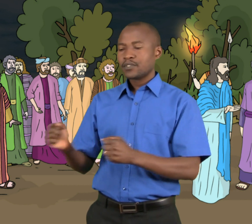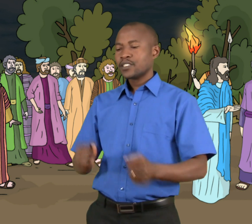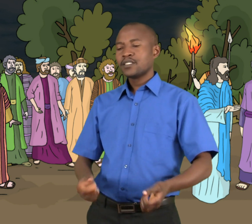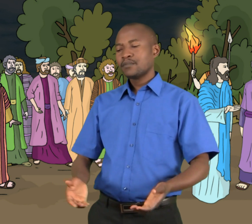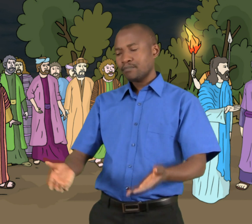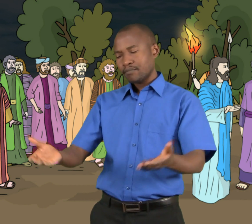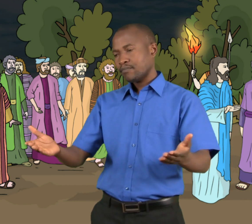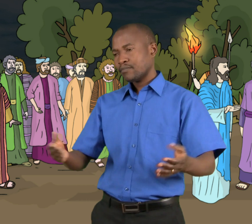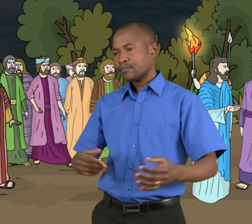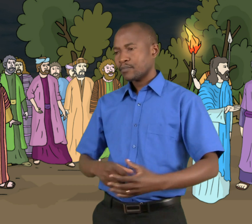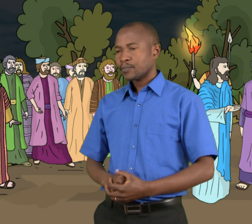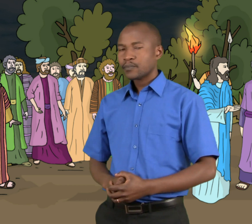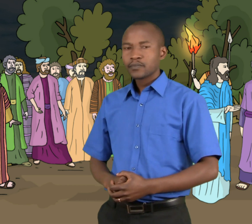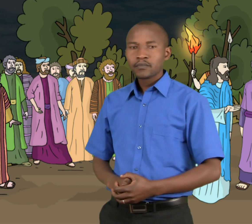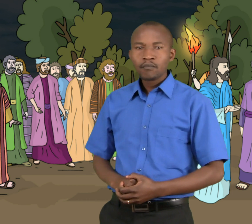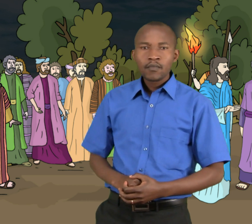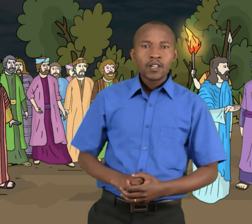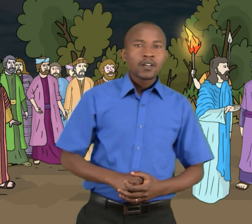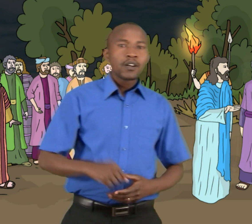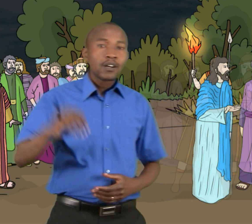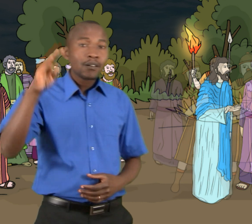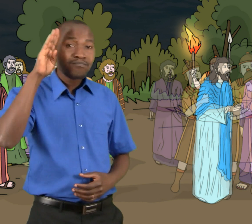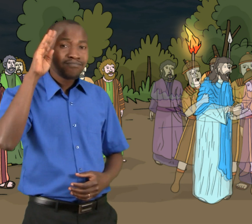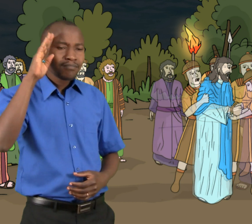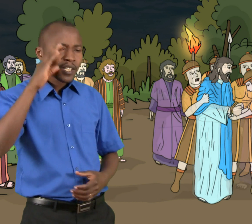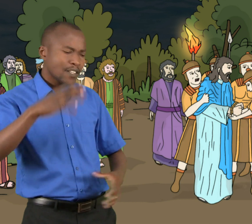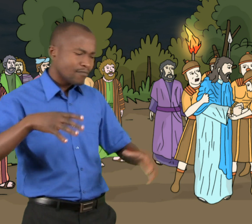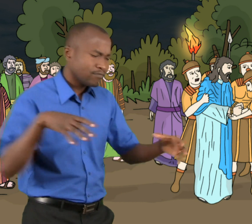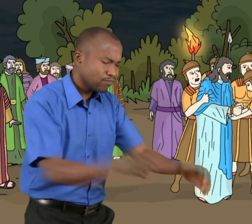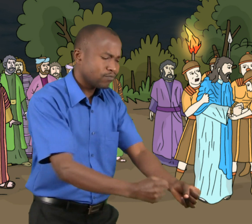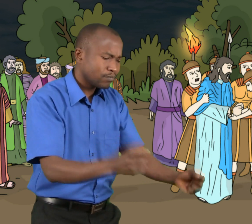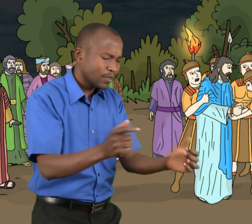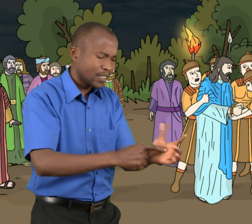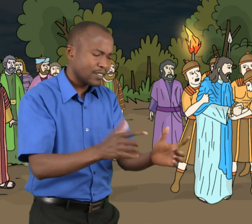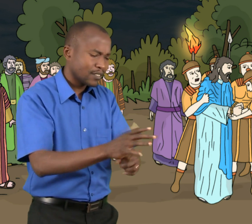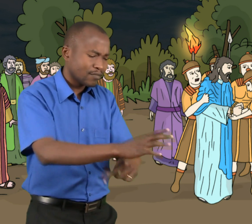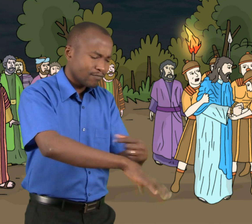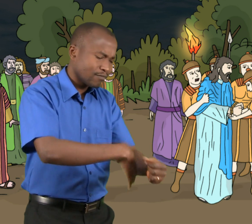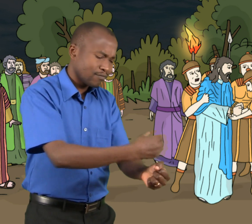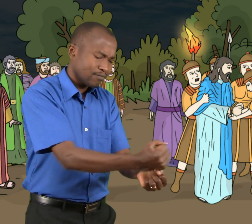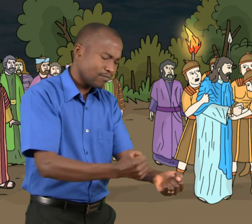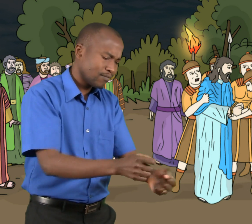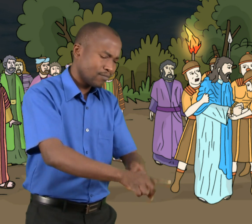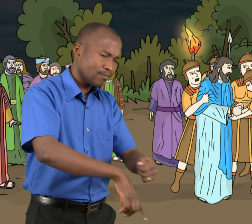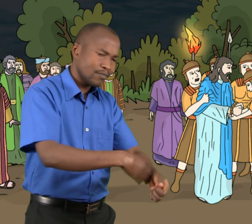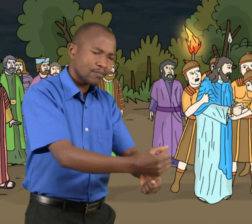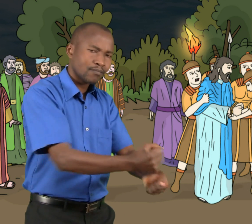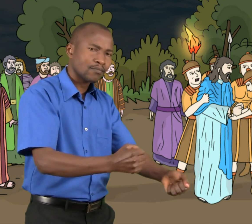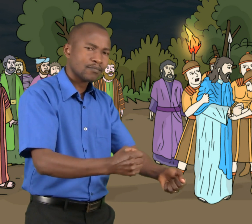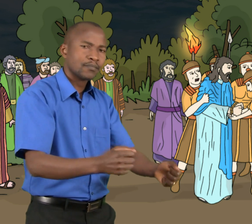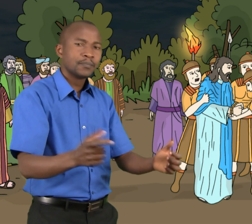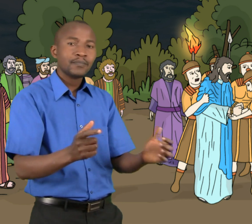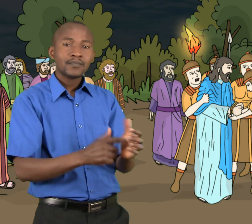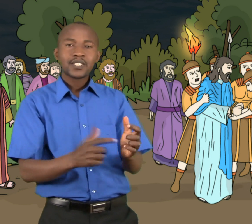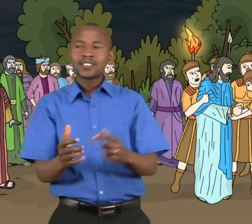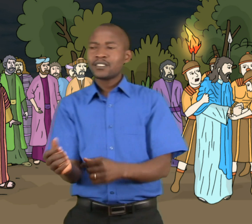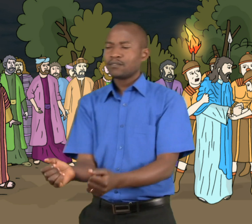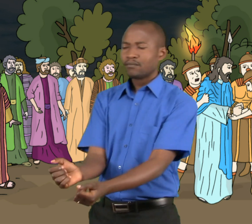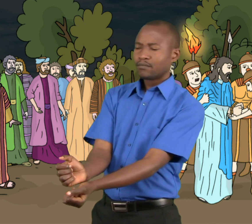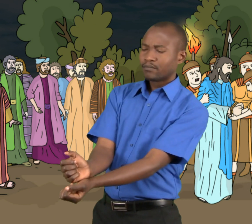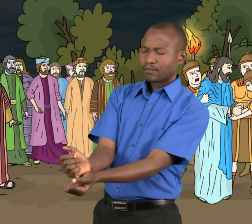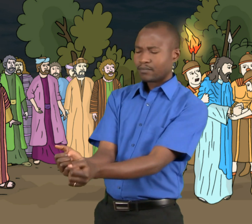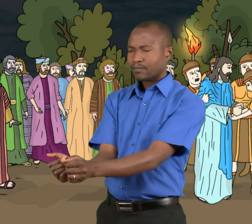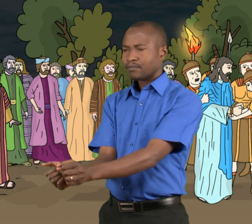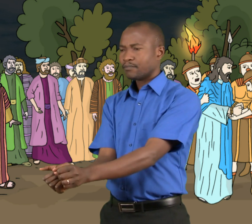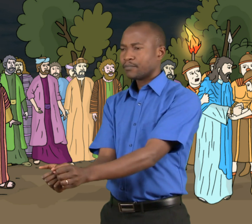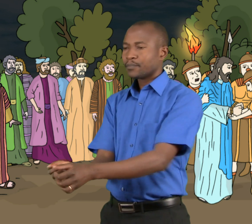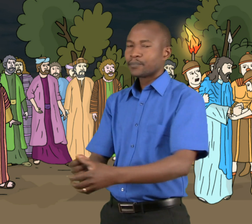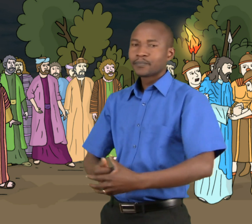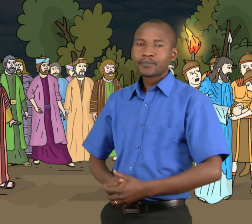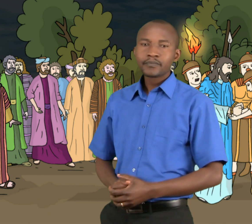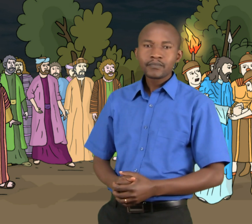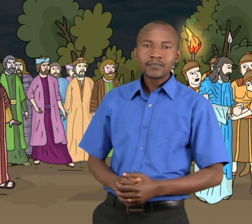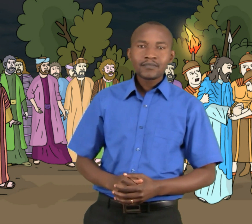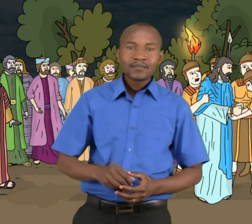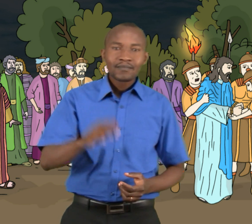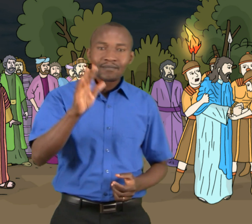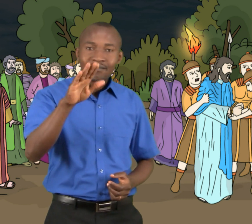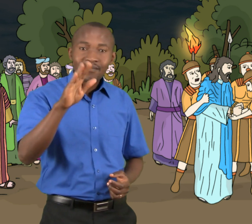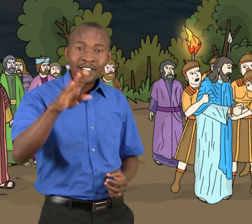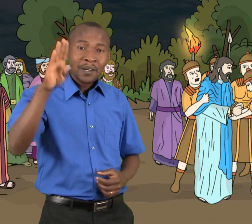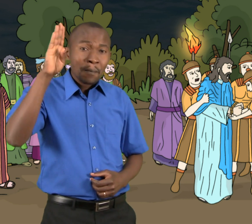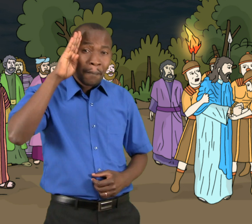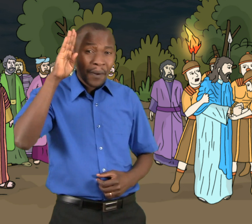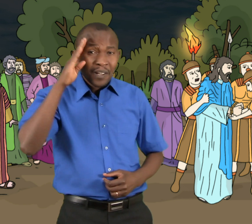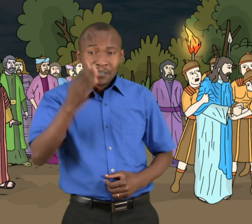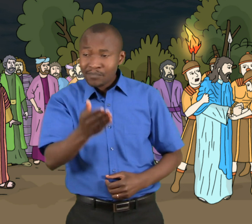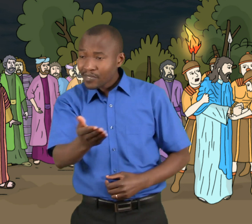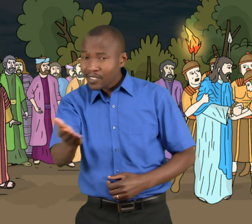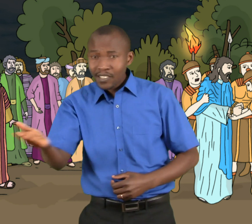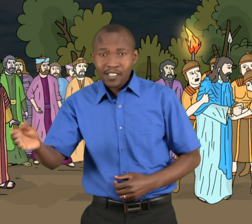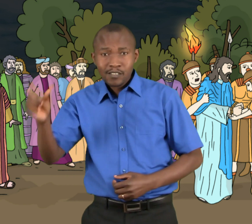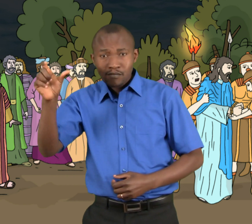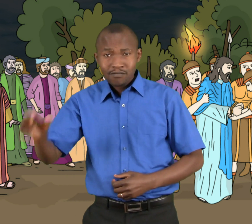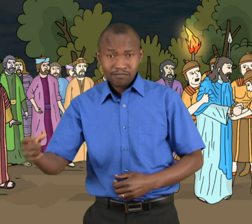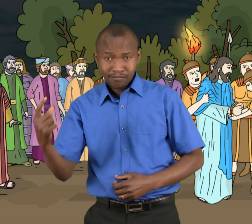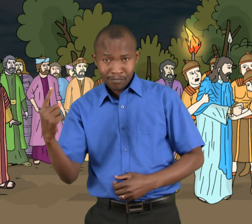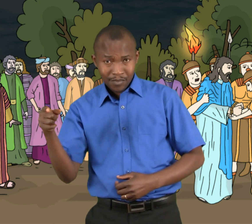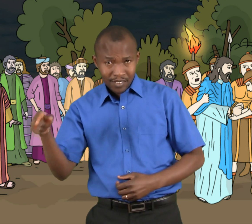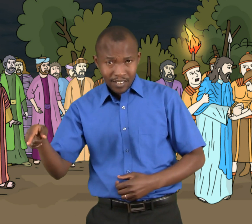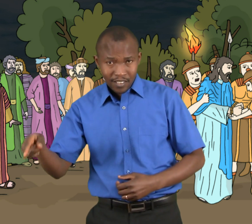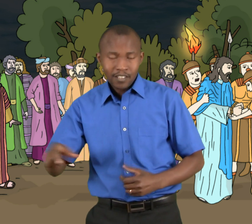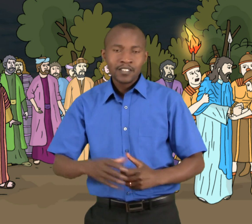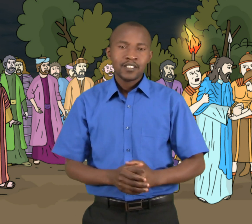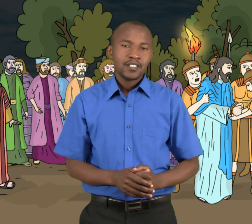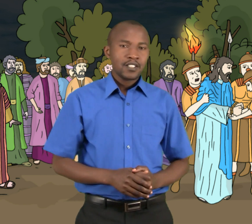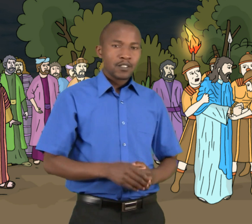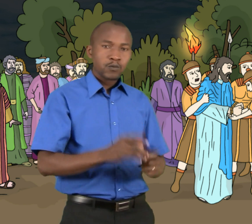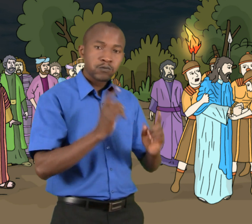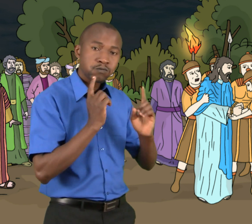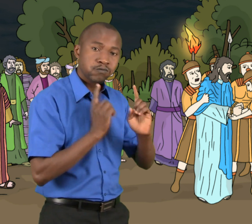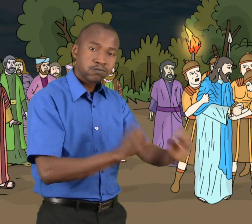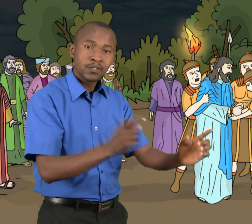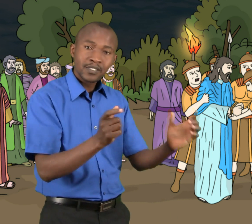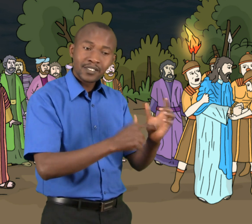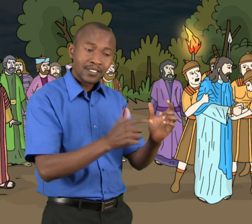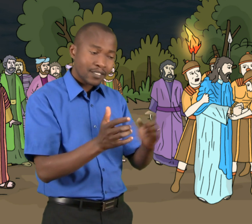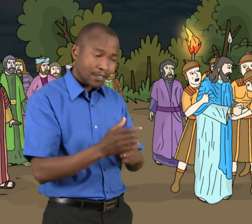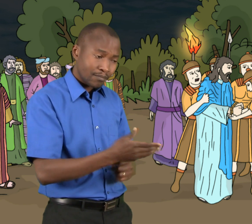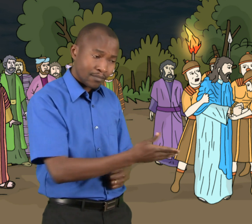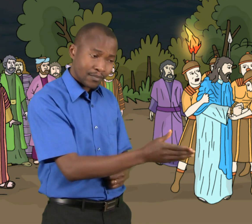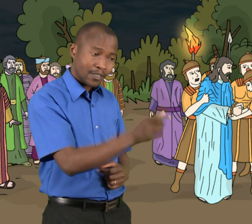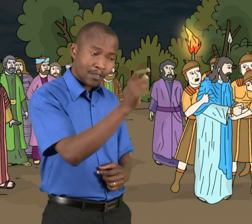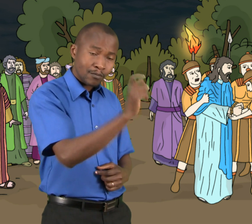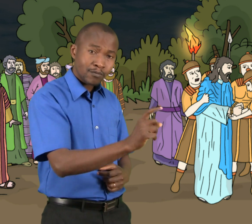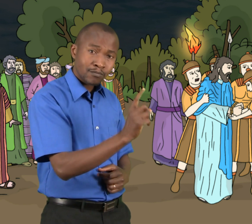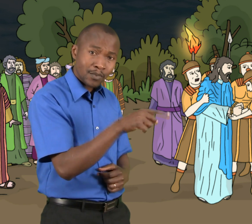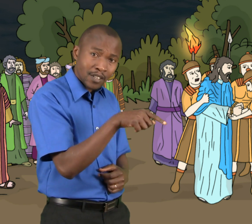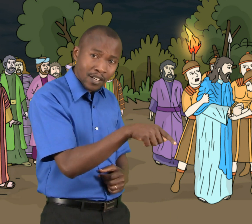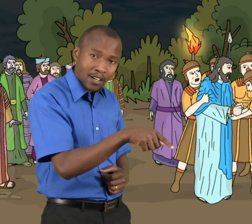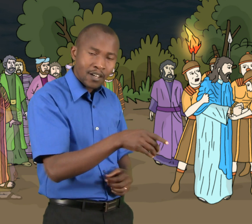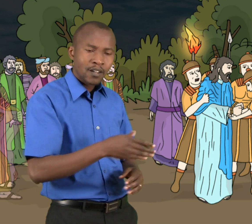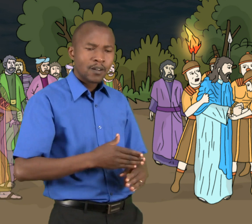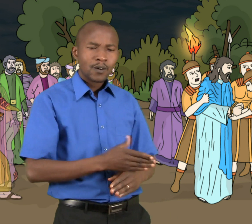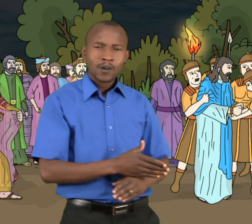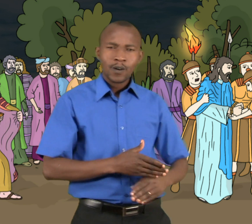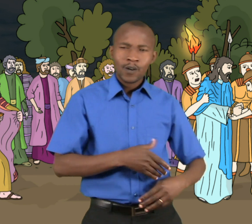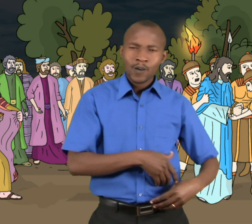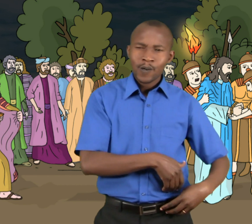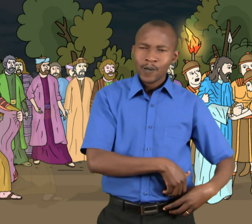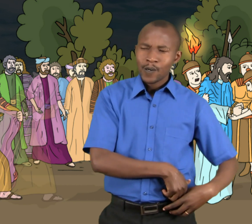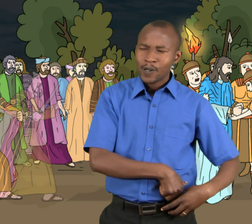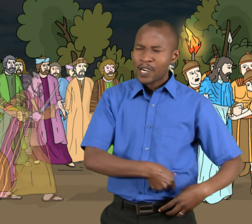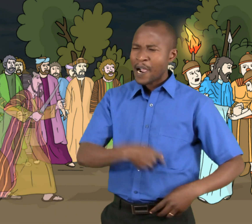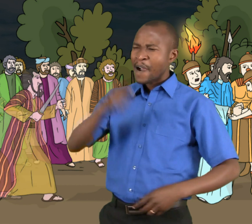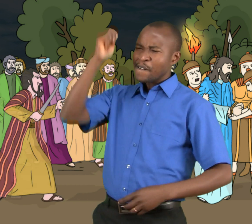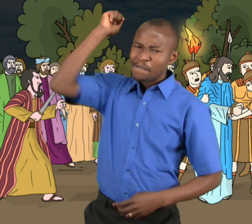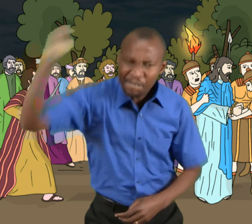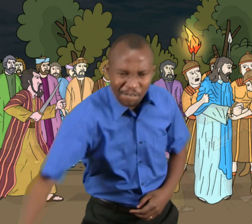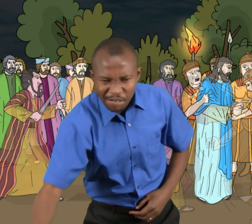Then the men stepped forward, seized Jesus, and arrested Him.